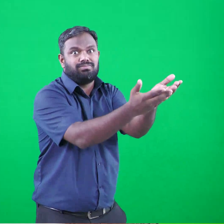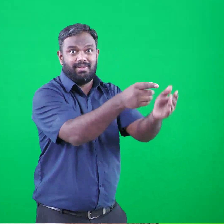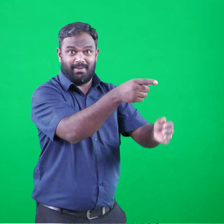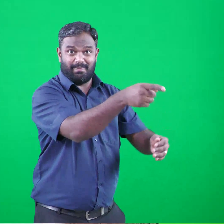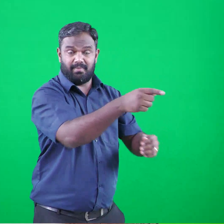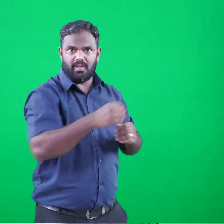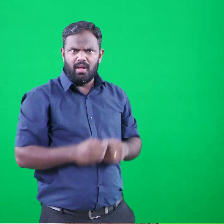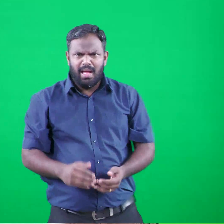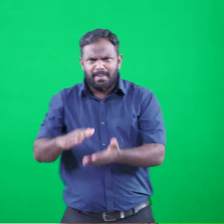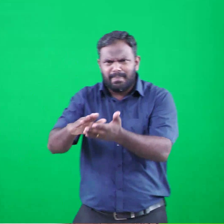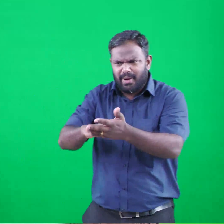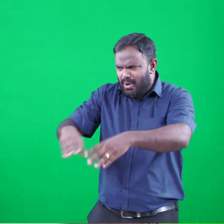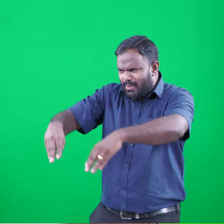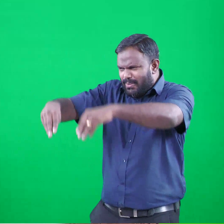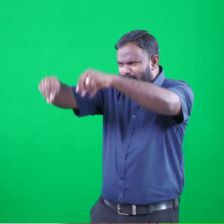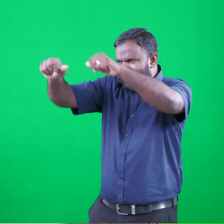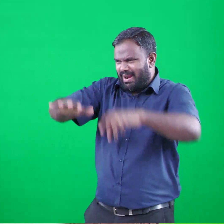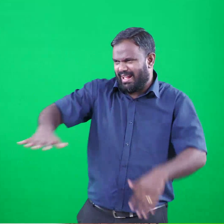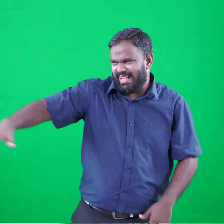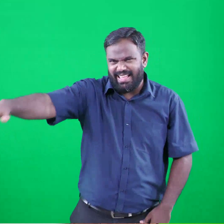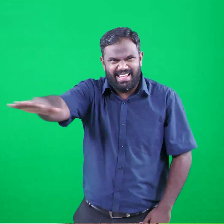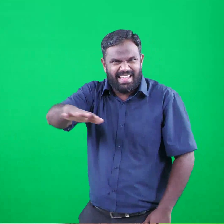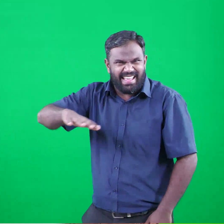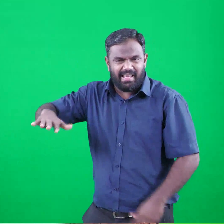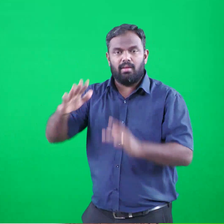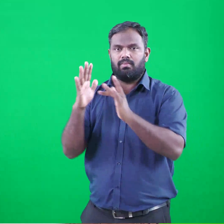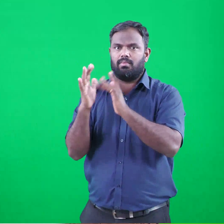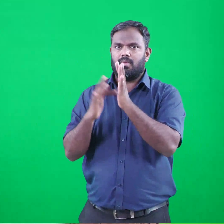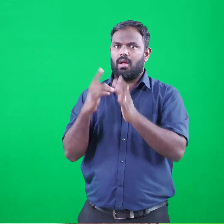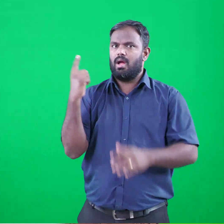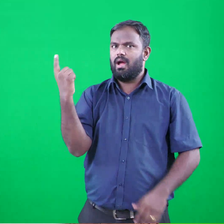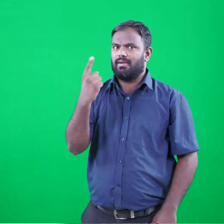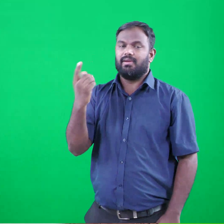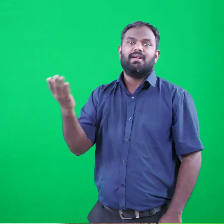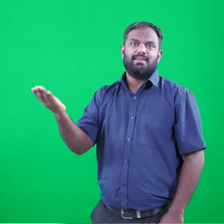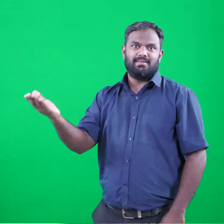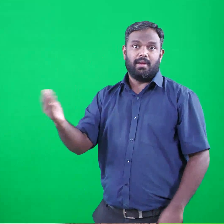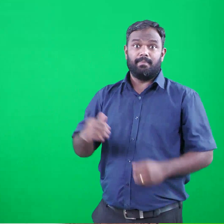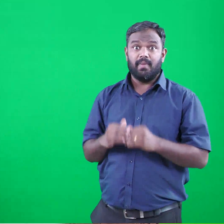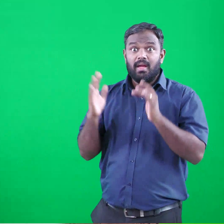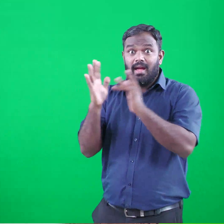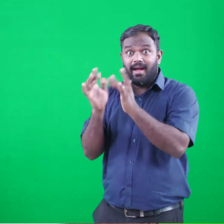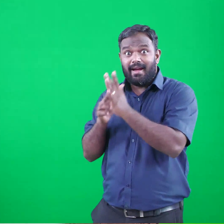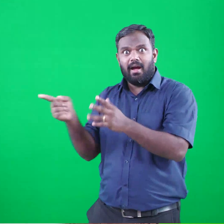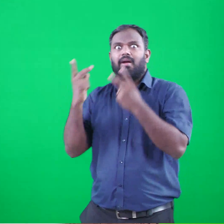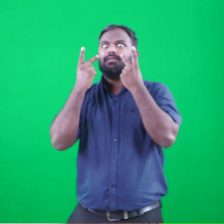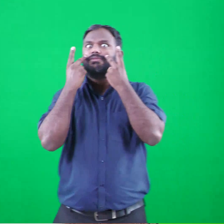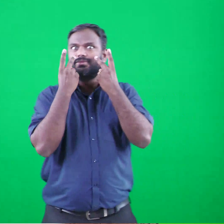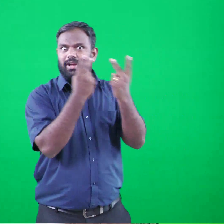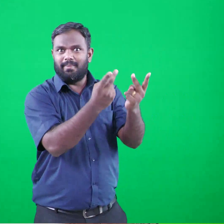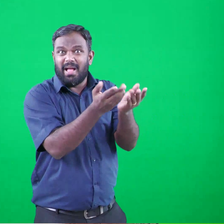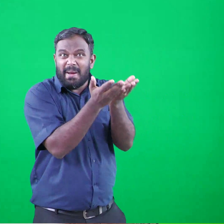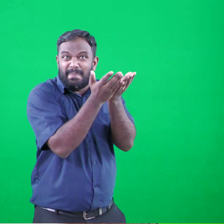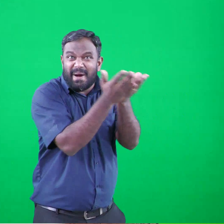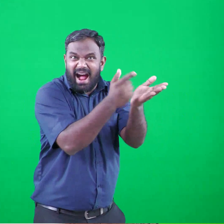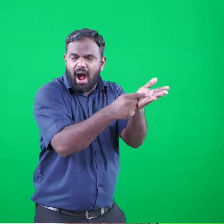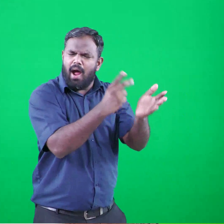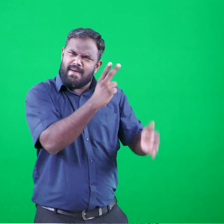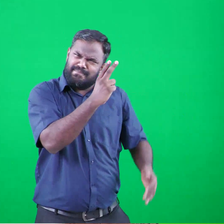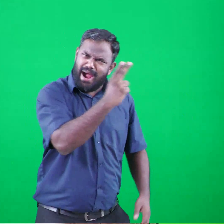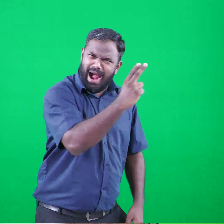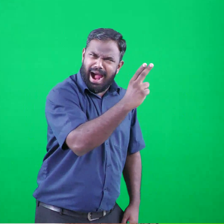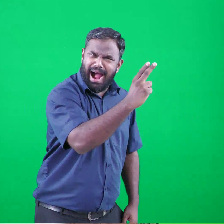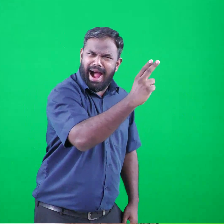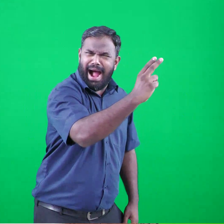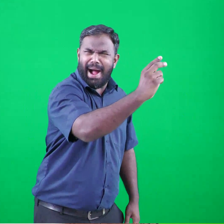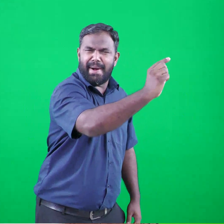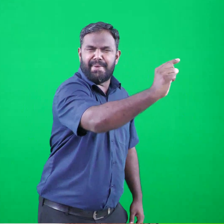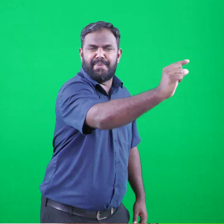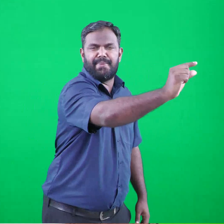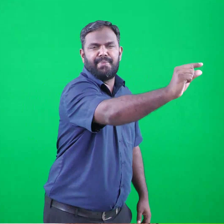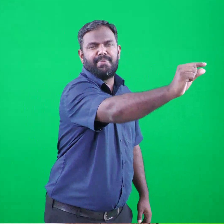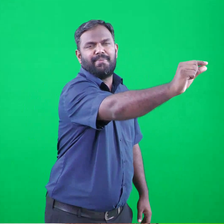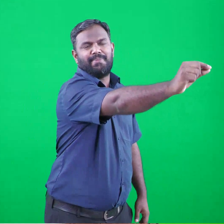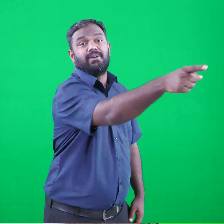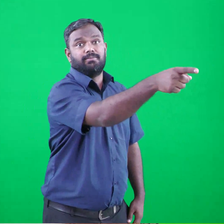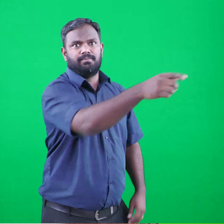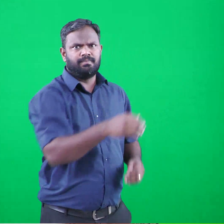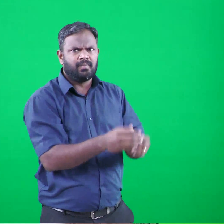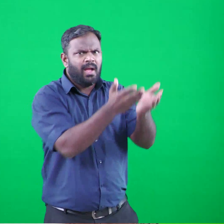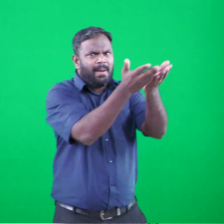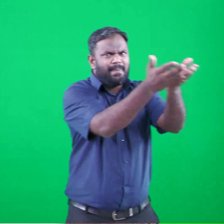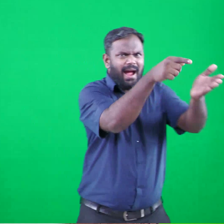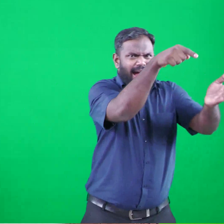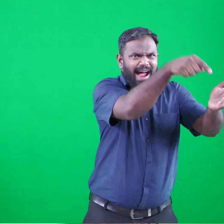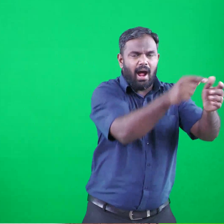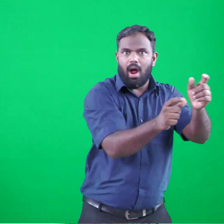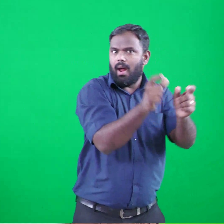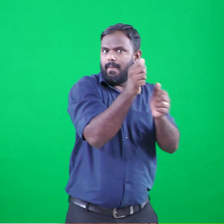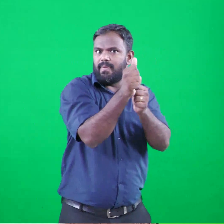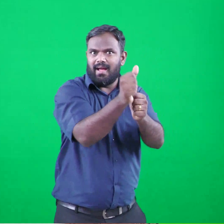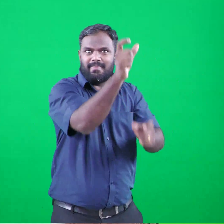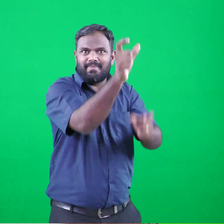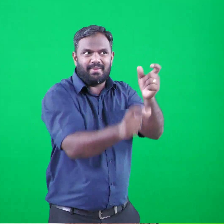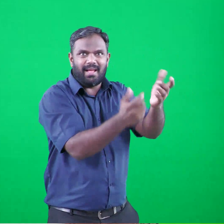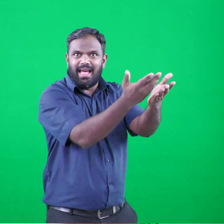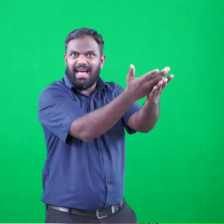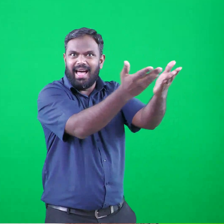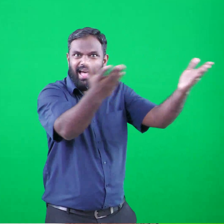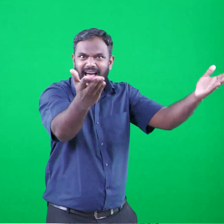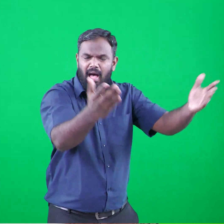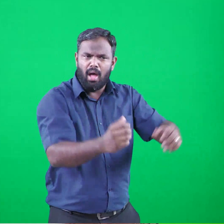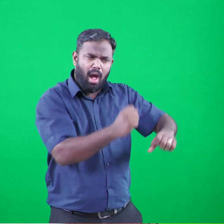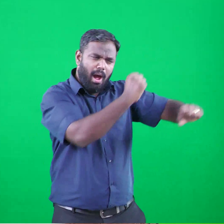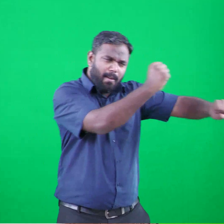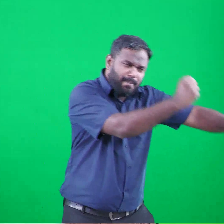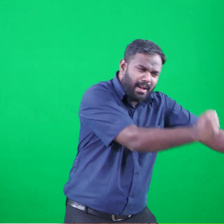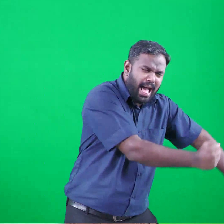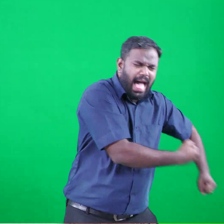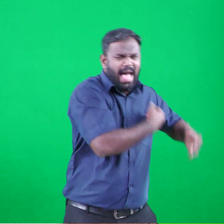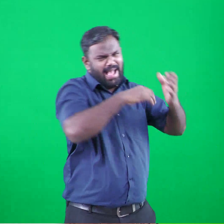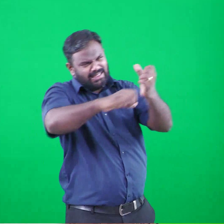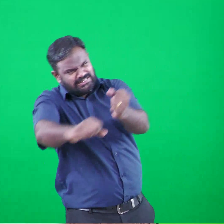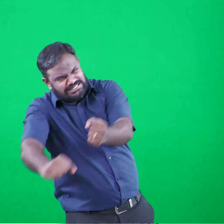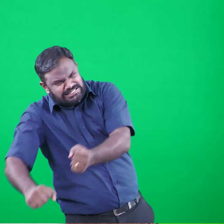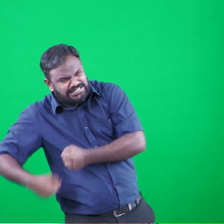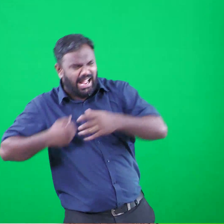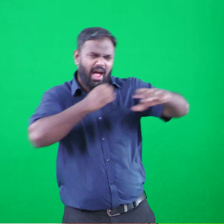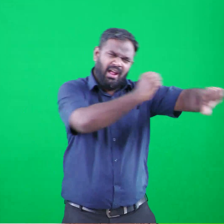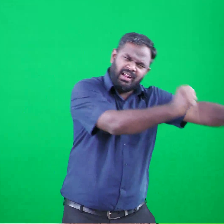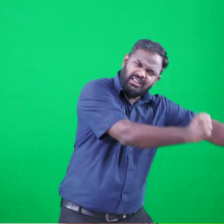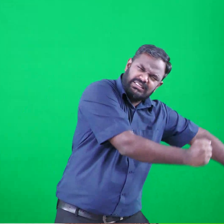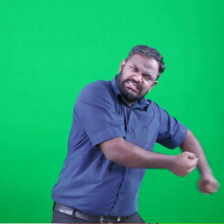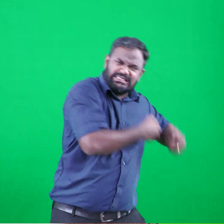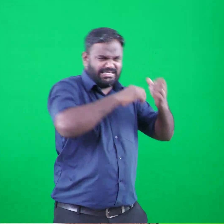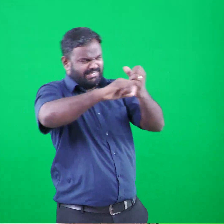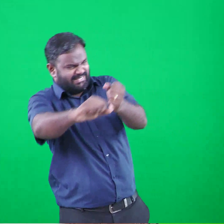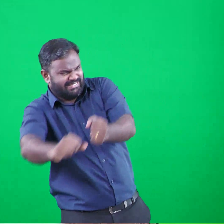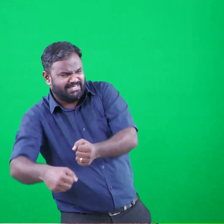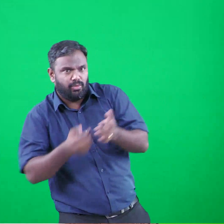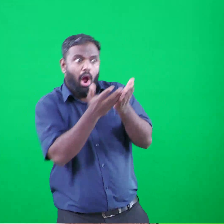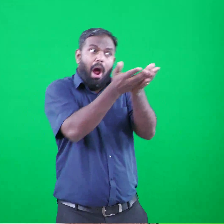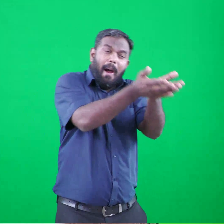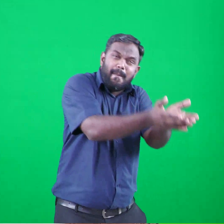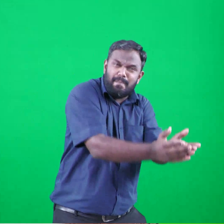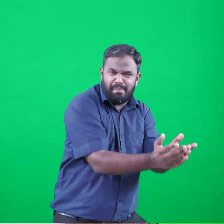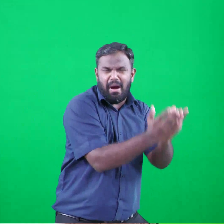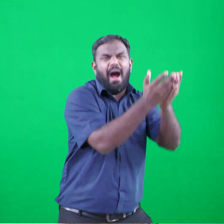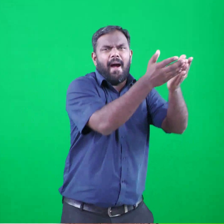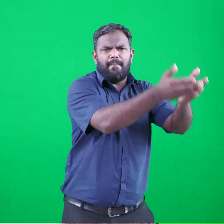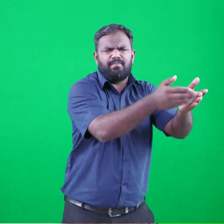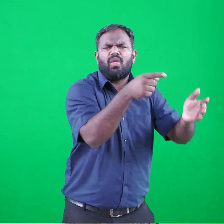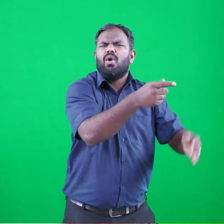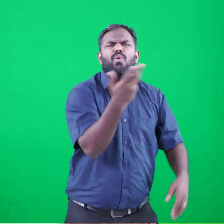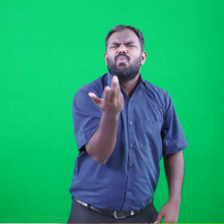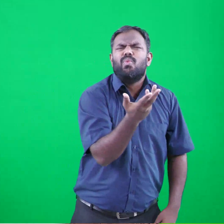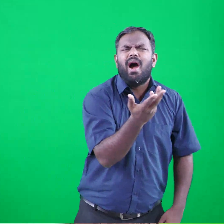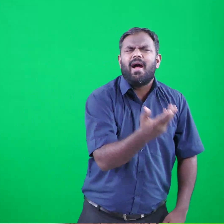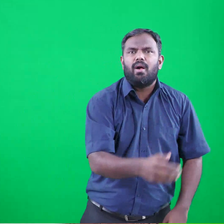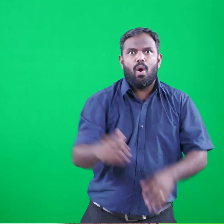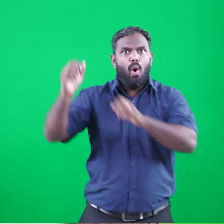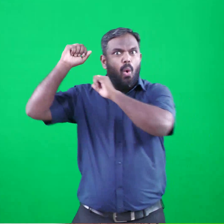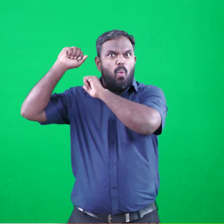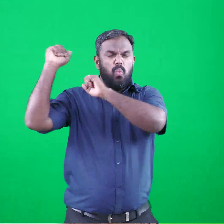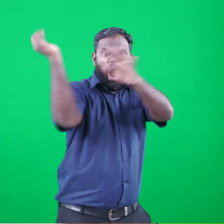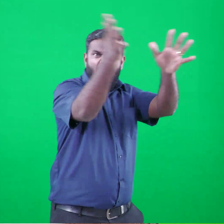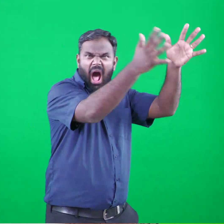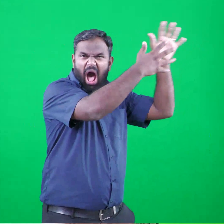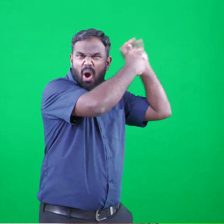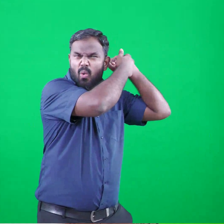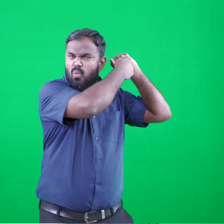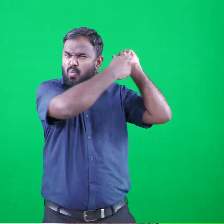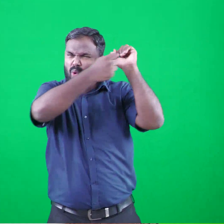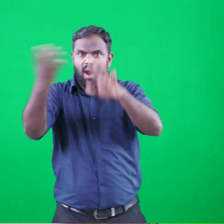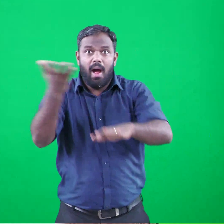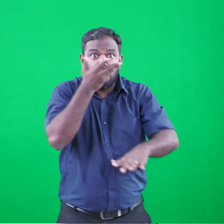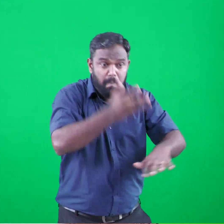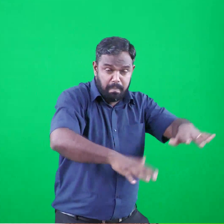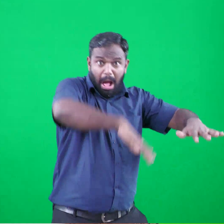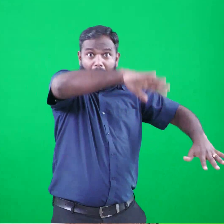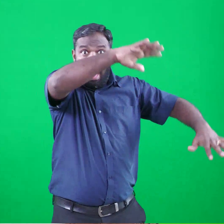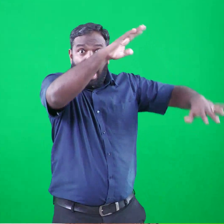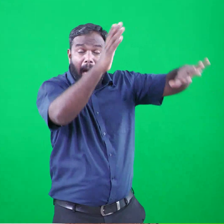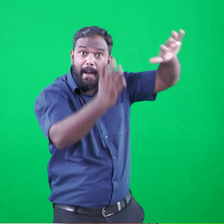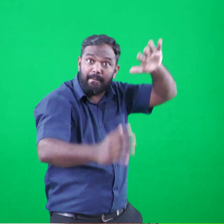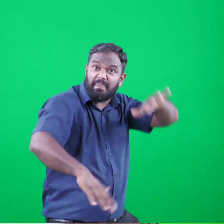He could see that the disciples were straining to row, because the wind was against them.